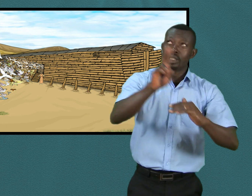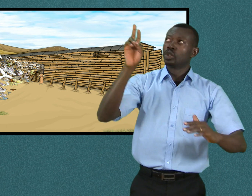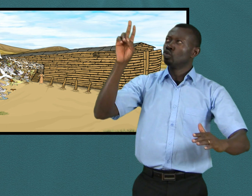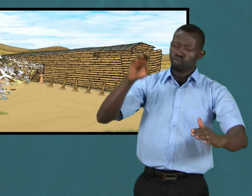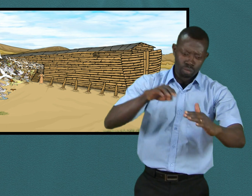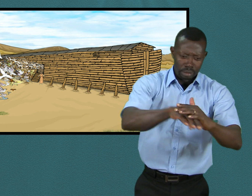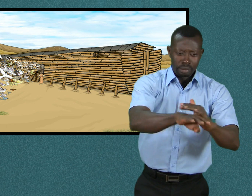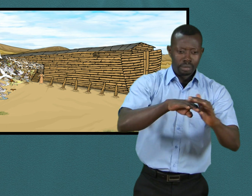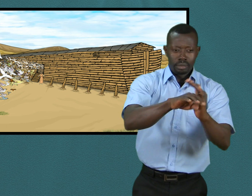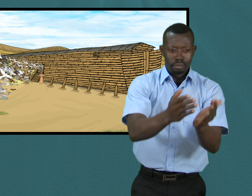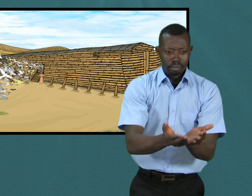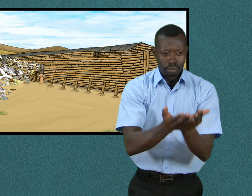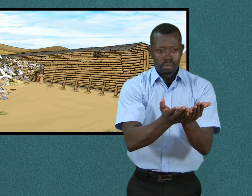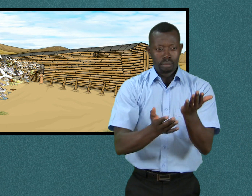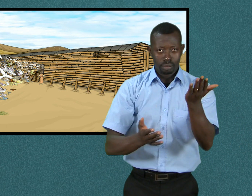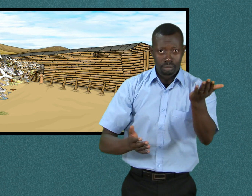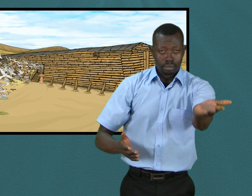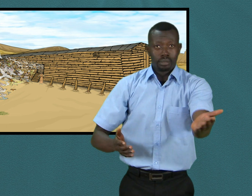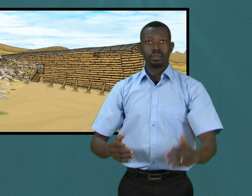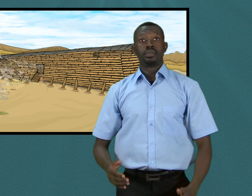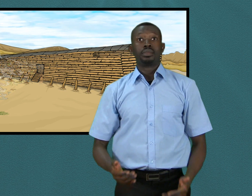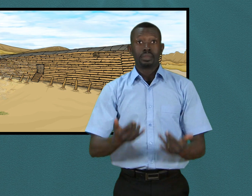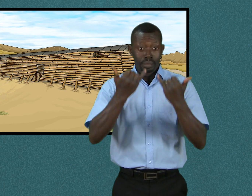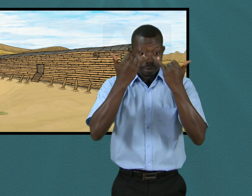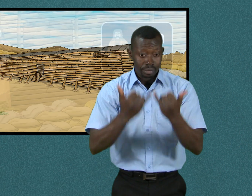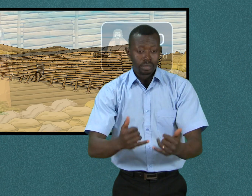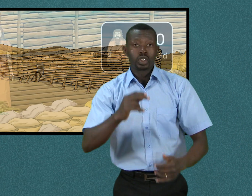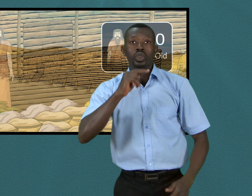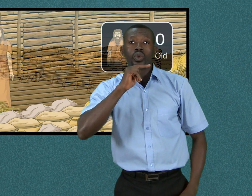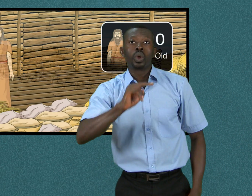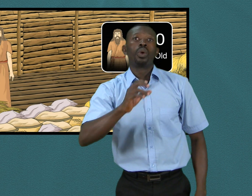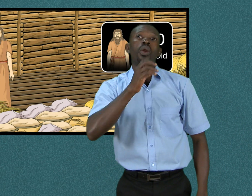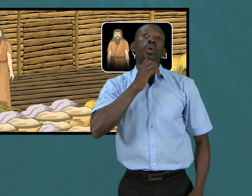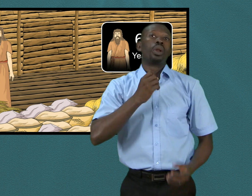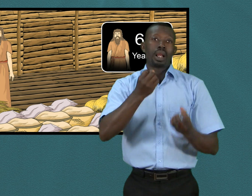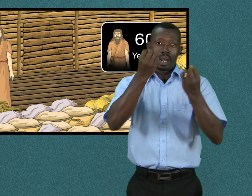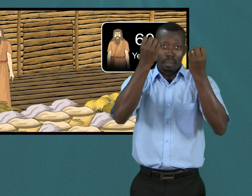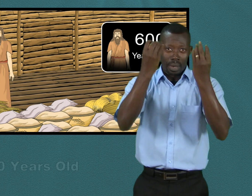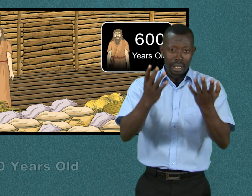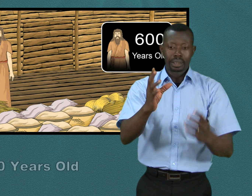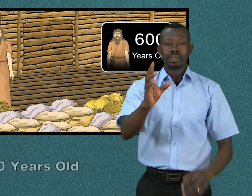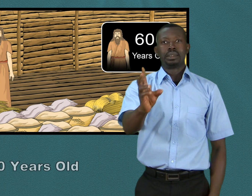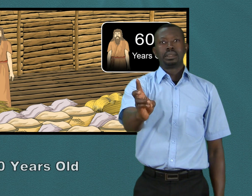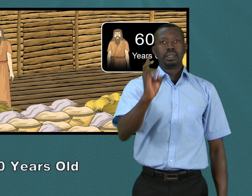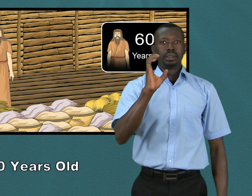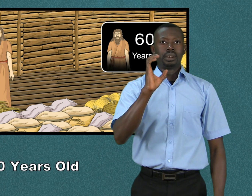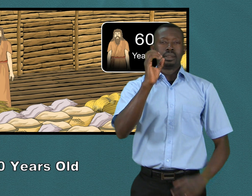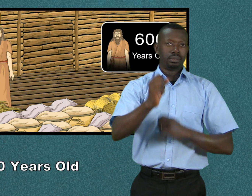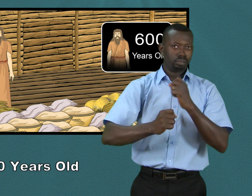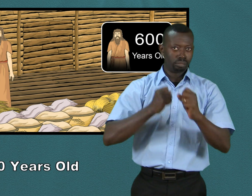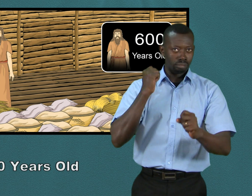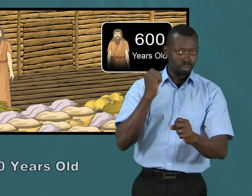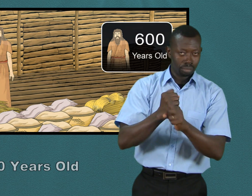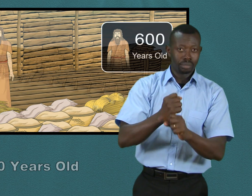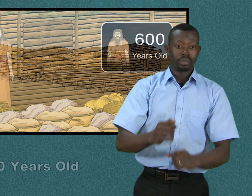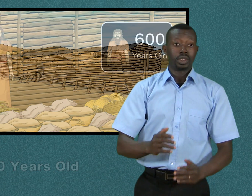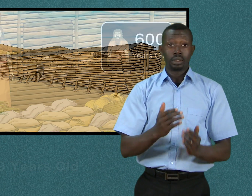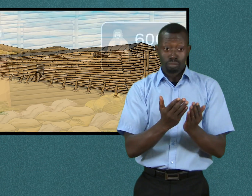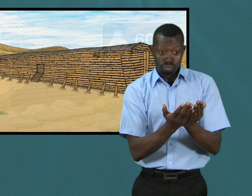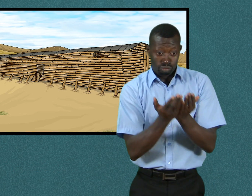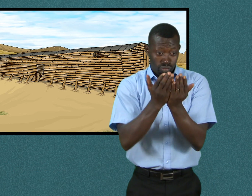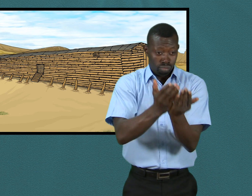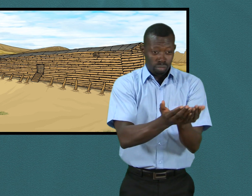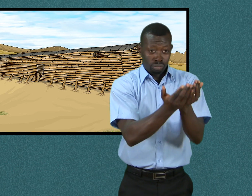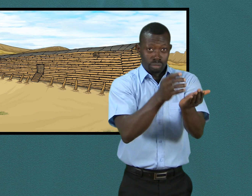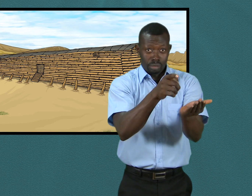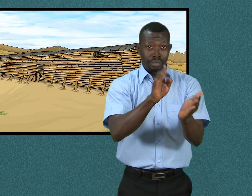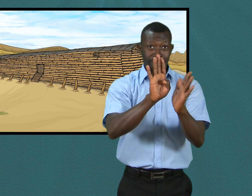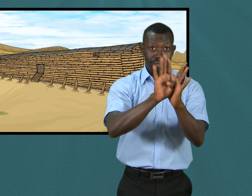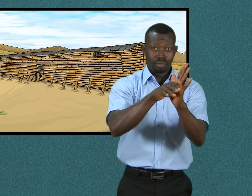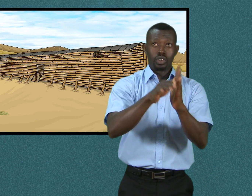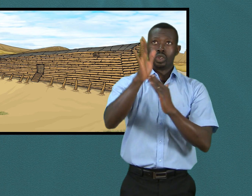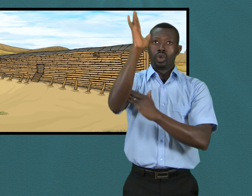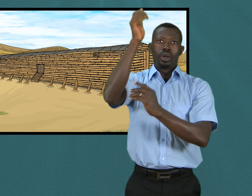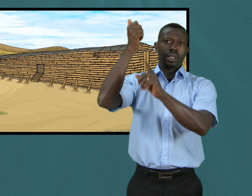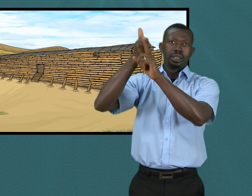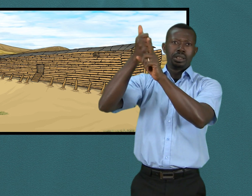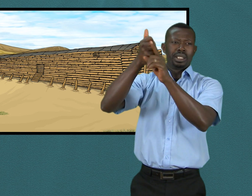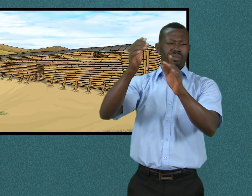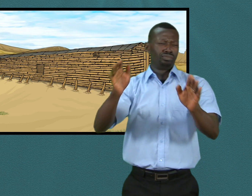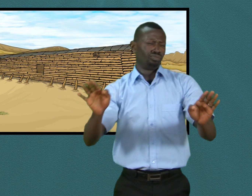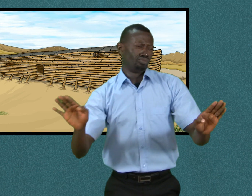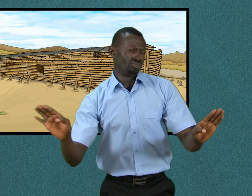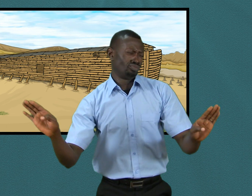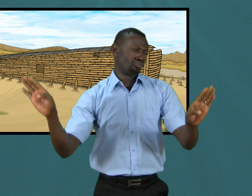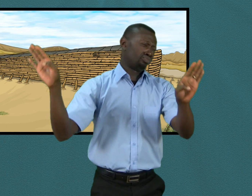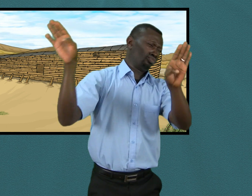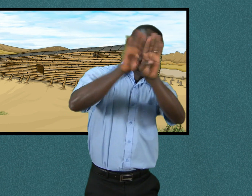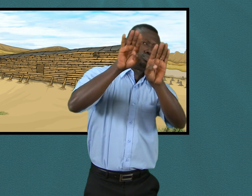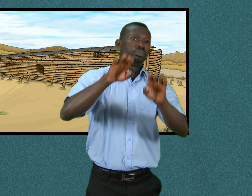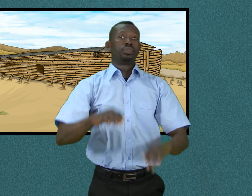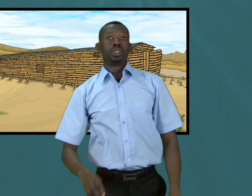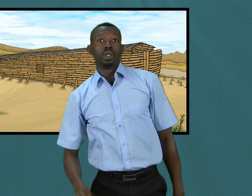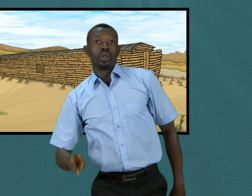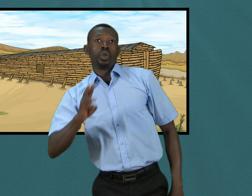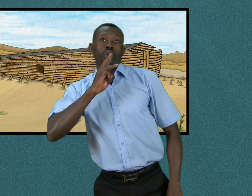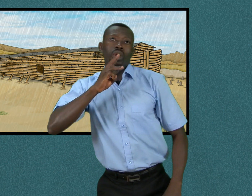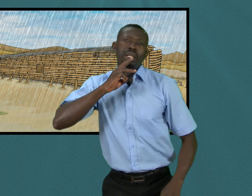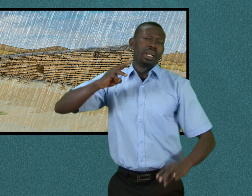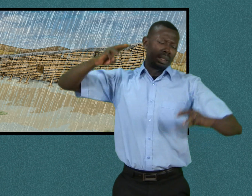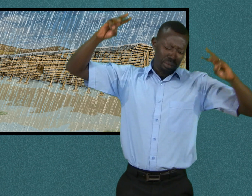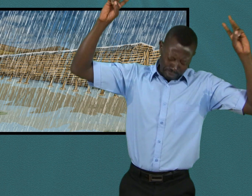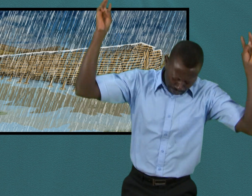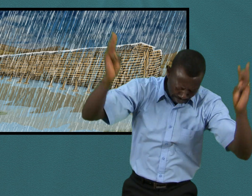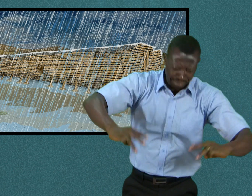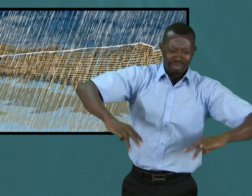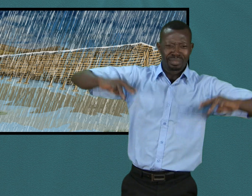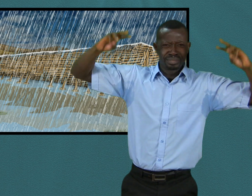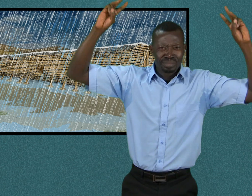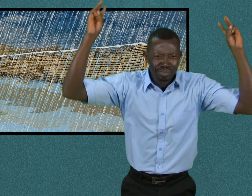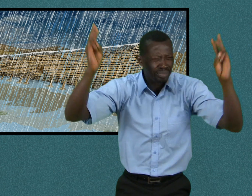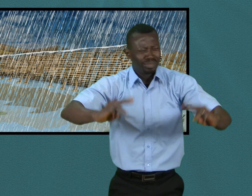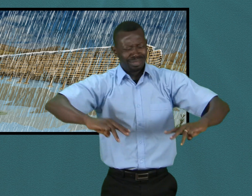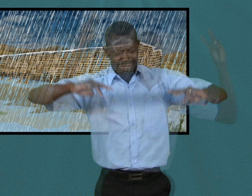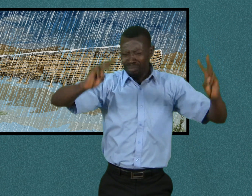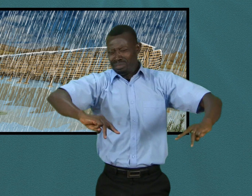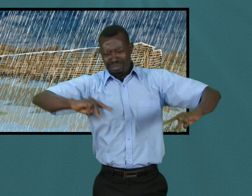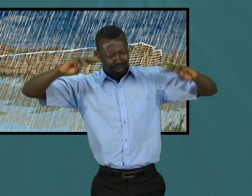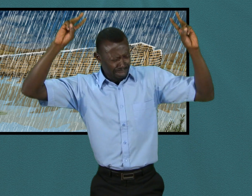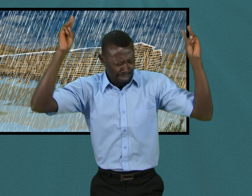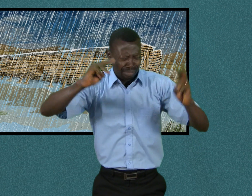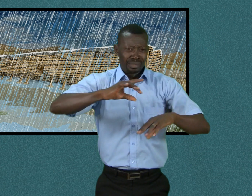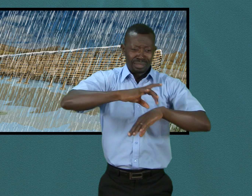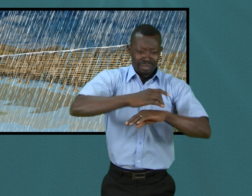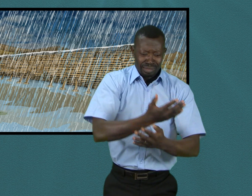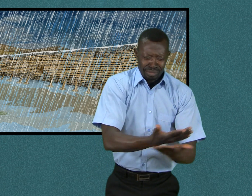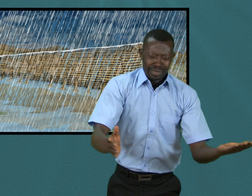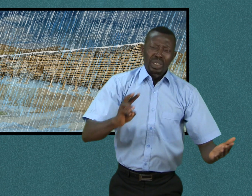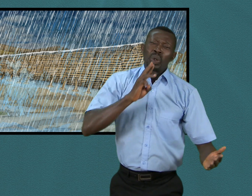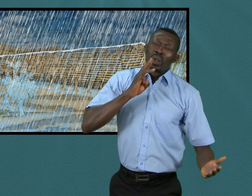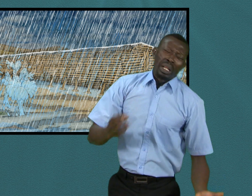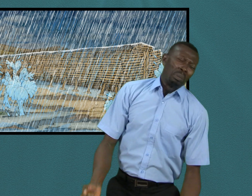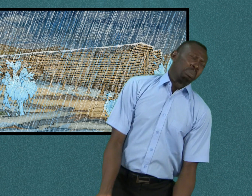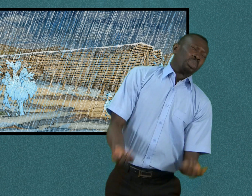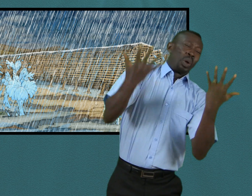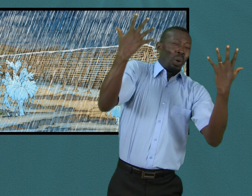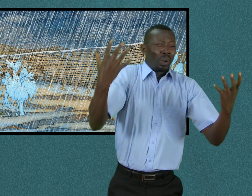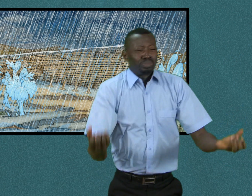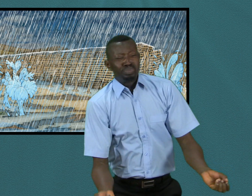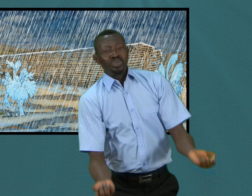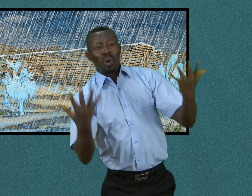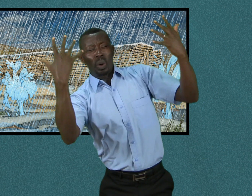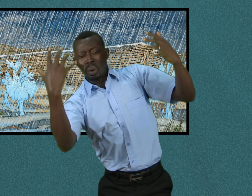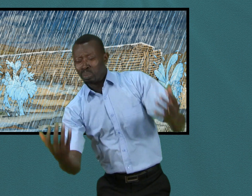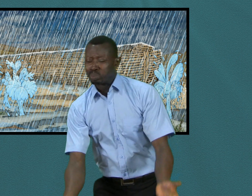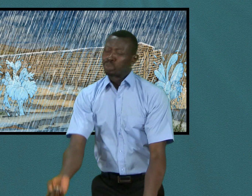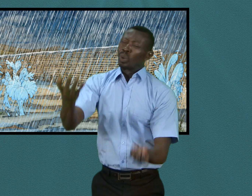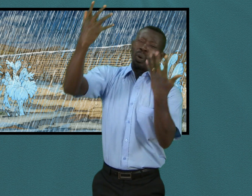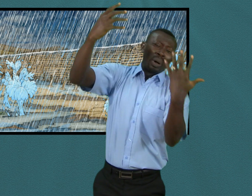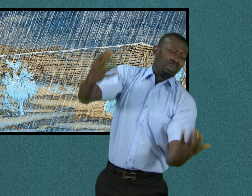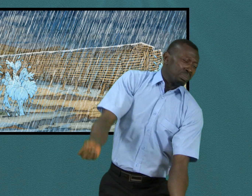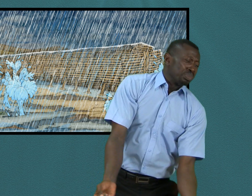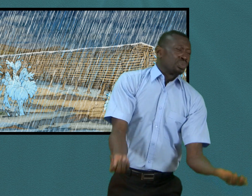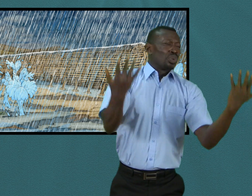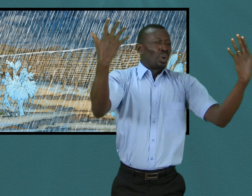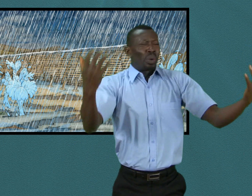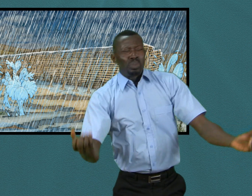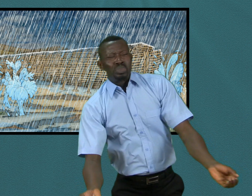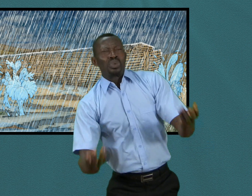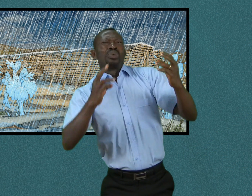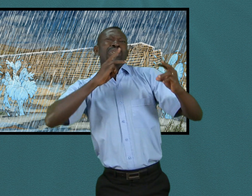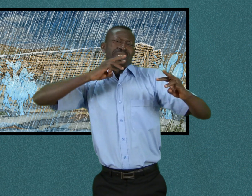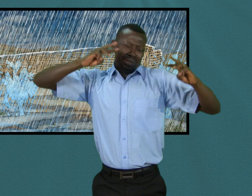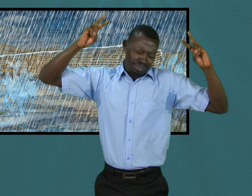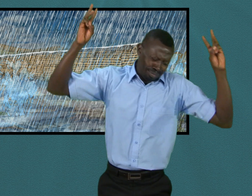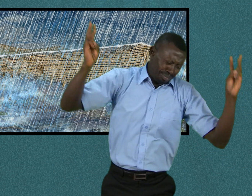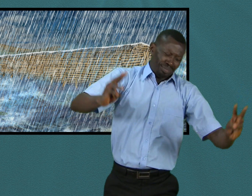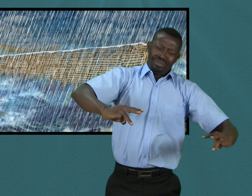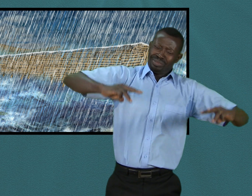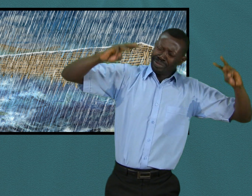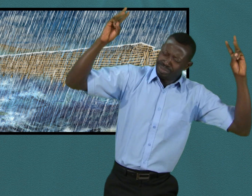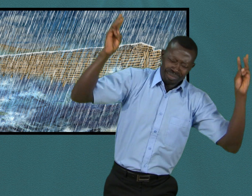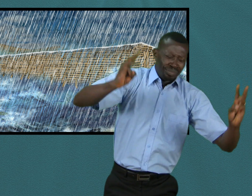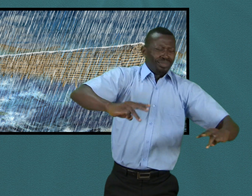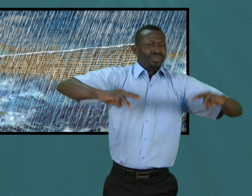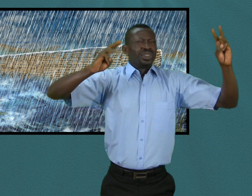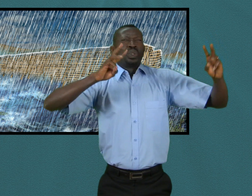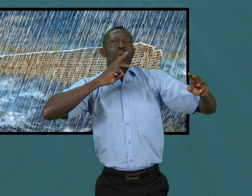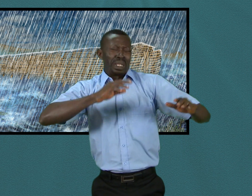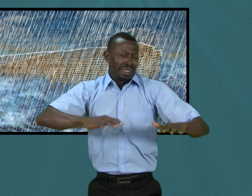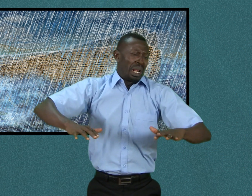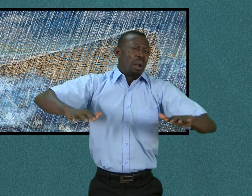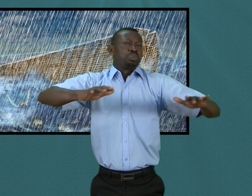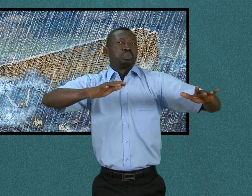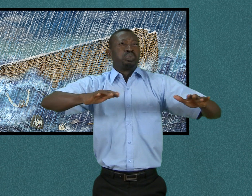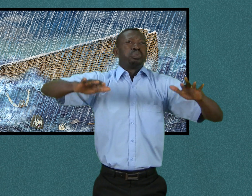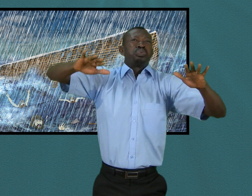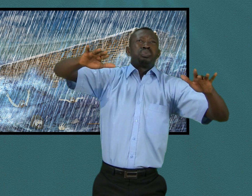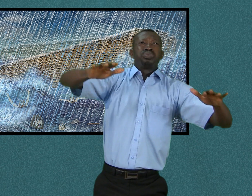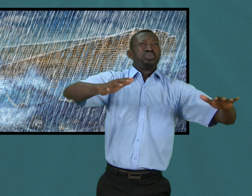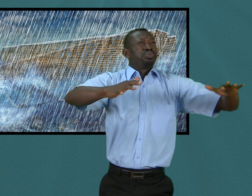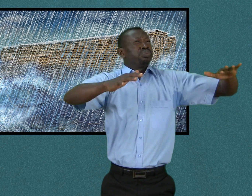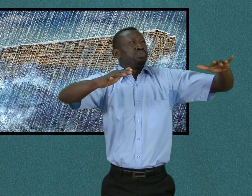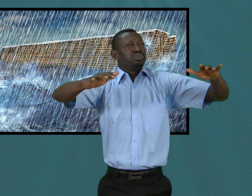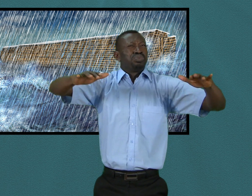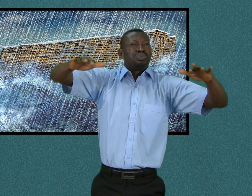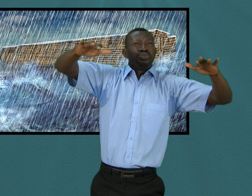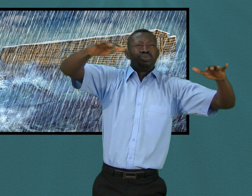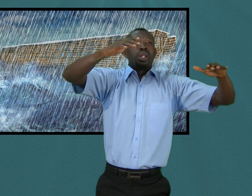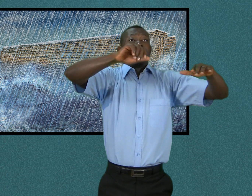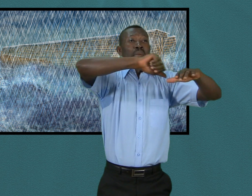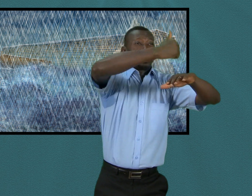And the rain fell upon the earth for forty days and forty nights. On that very day Noah entered the ark, along with his sons Shem, Ham, and Japheth, and his wife, and the three wives of his sons— they and every kind of wild animal, livestock, crawling creature, bird, and winged creature. They came to Noah to enter the ark, two by two of every creature with the breath of life. And they entered, the male and female of every living thing, as God had commanded Noah.